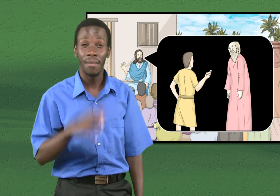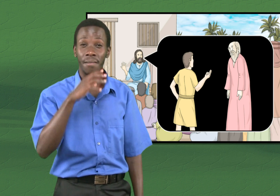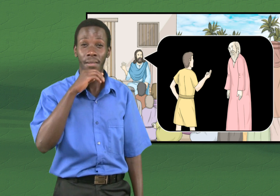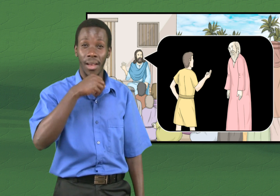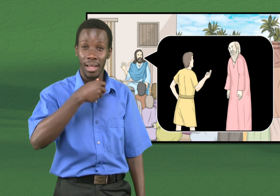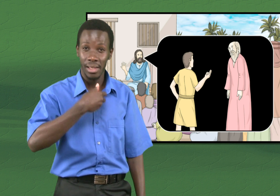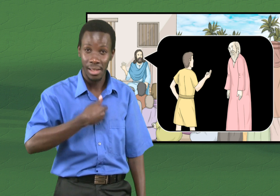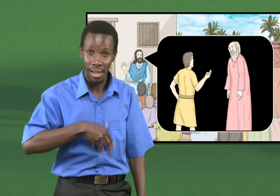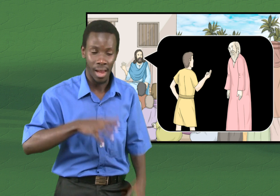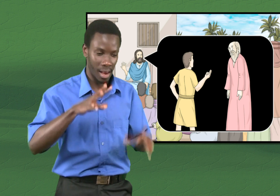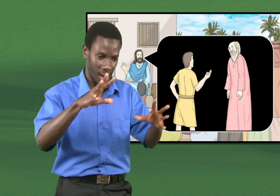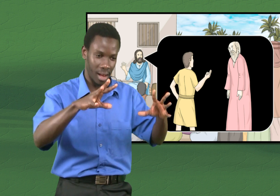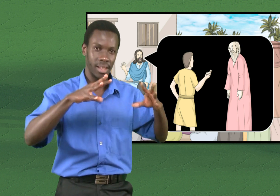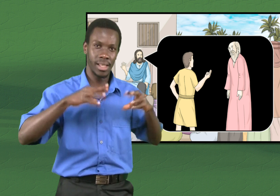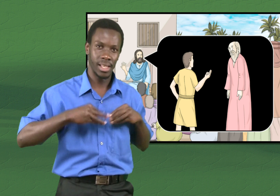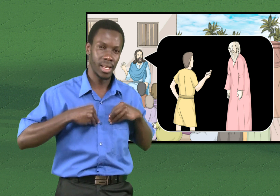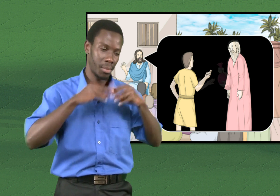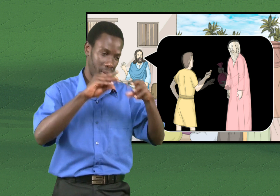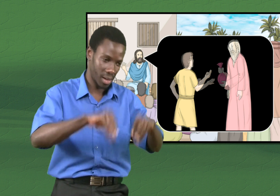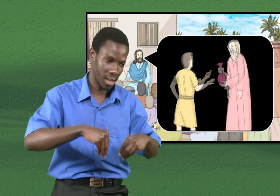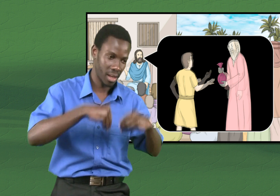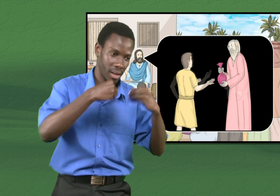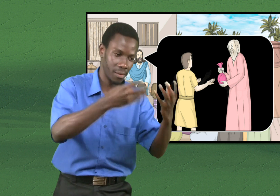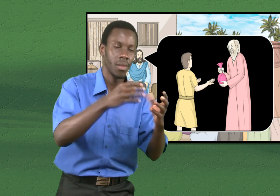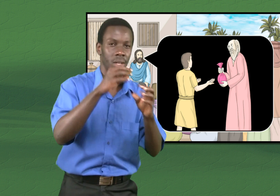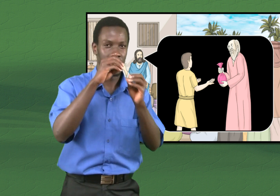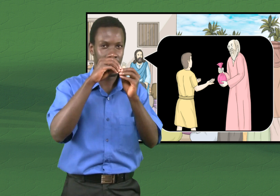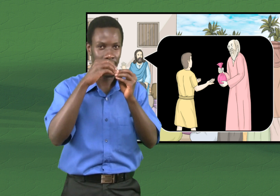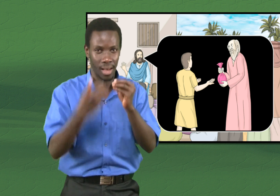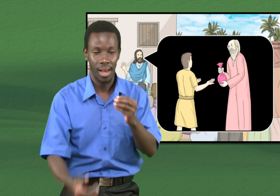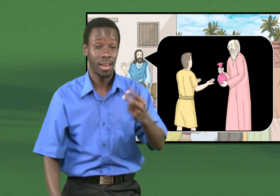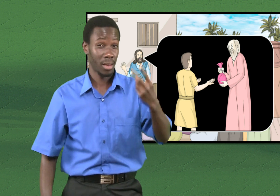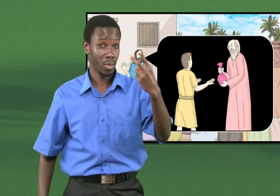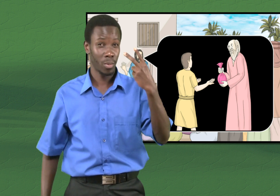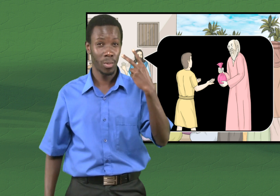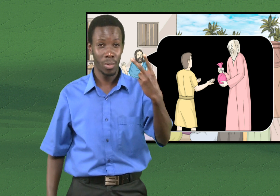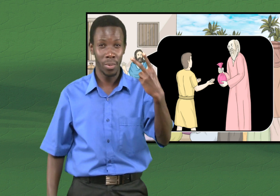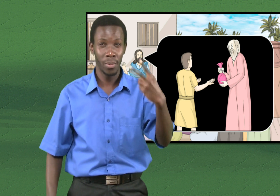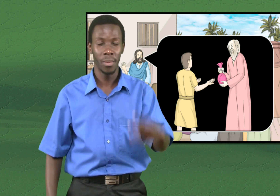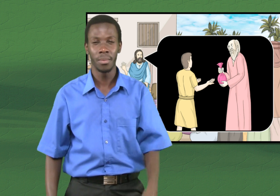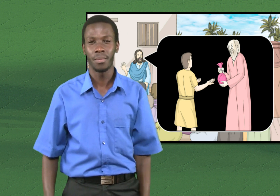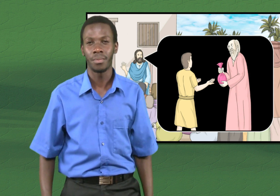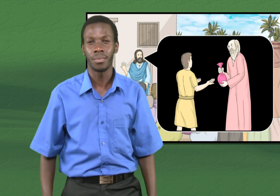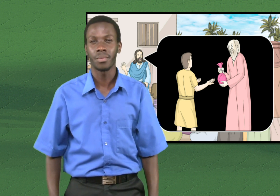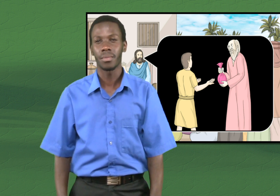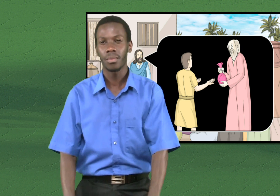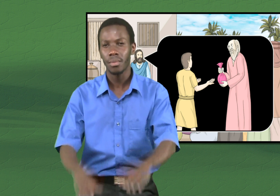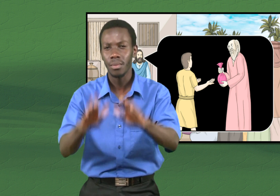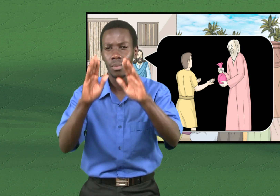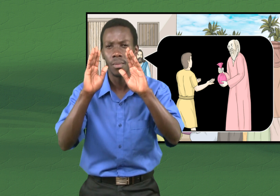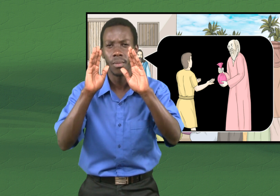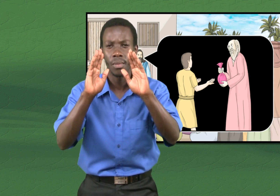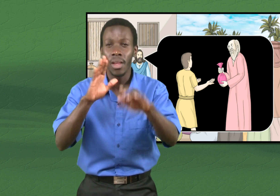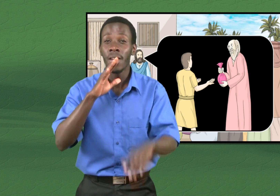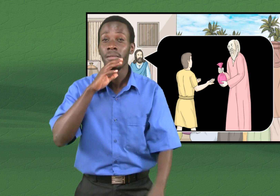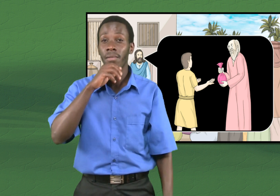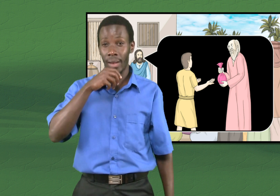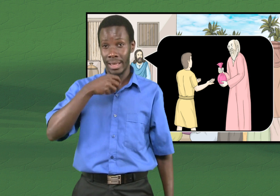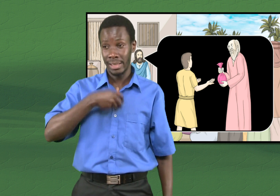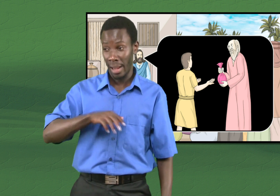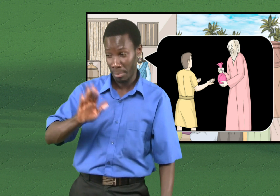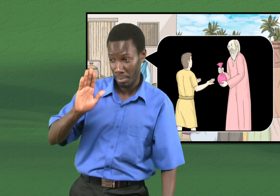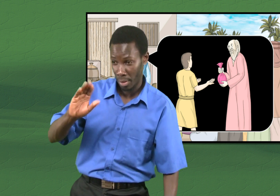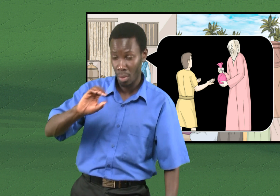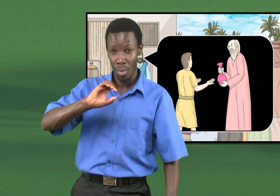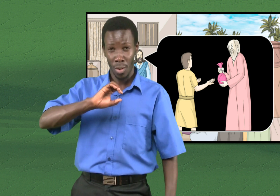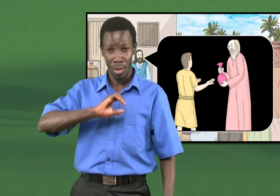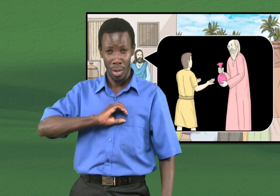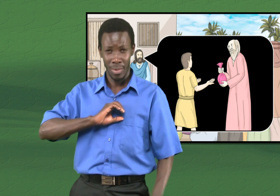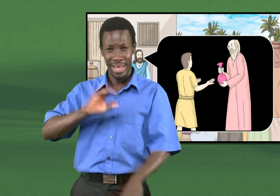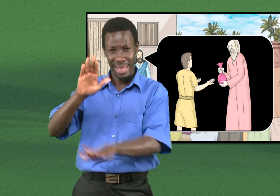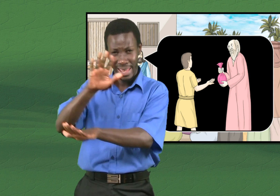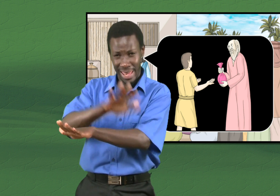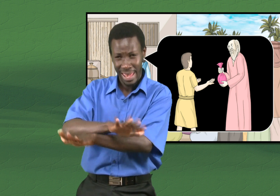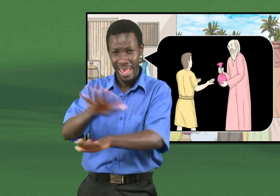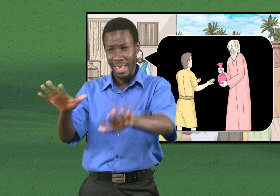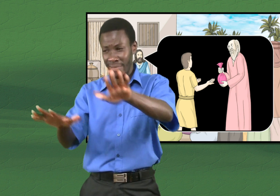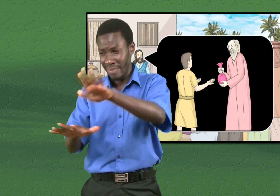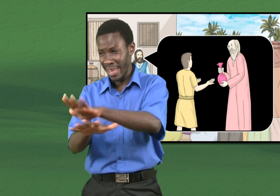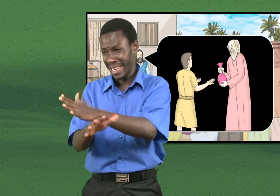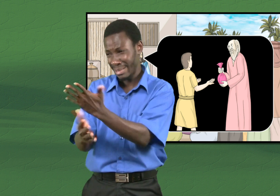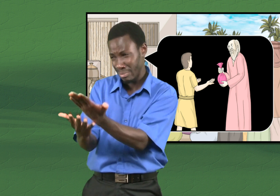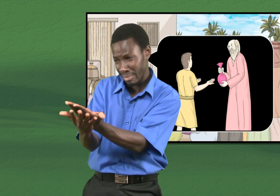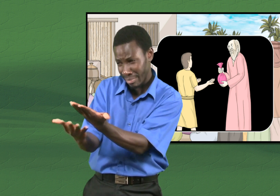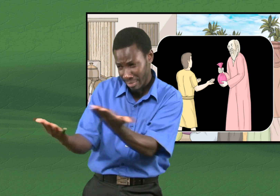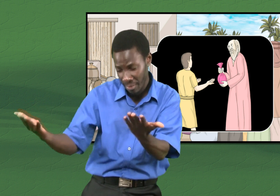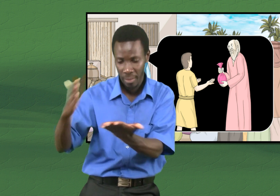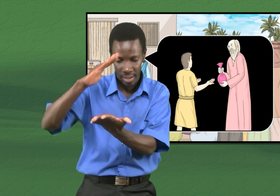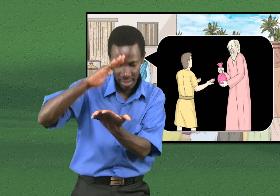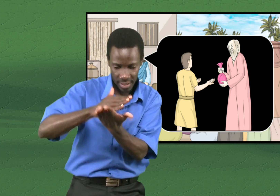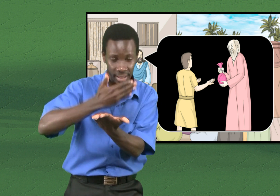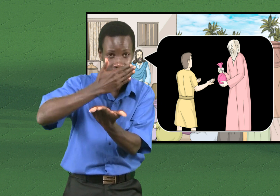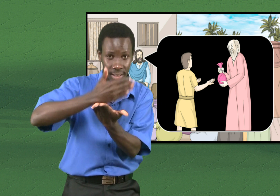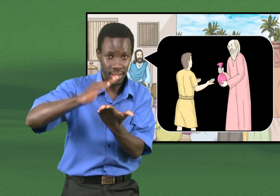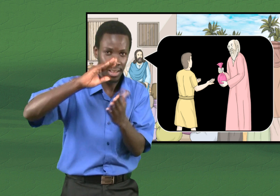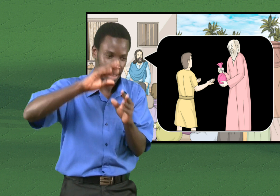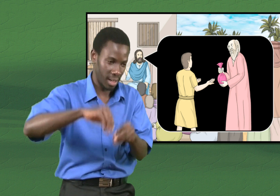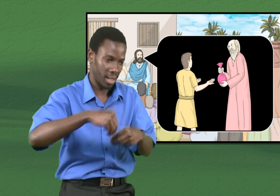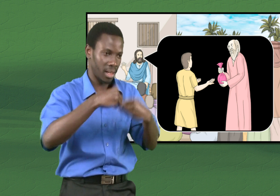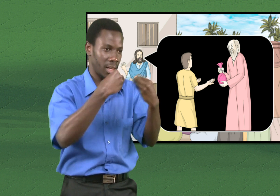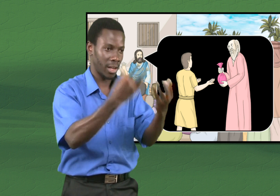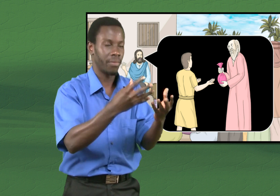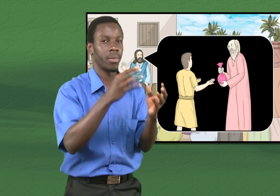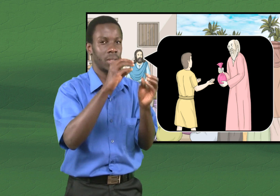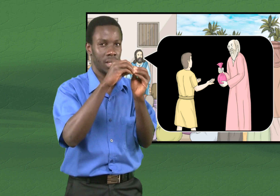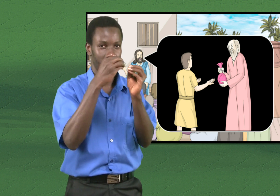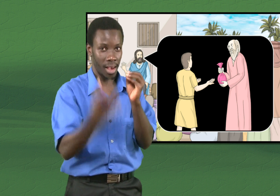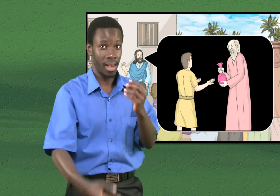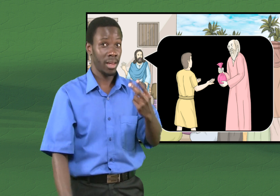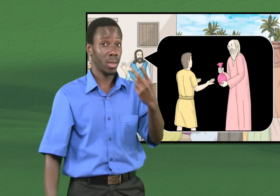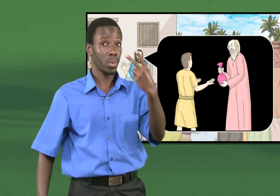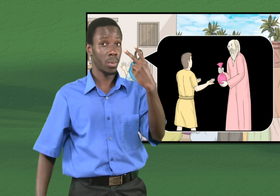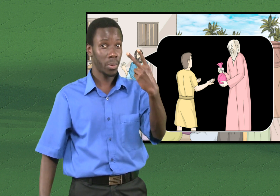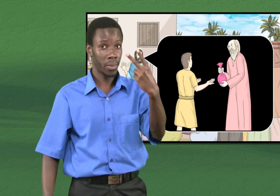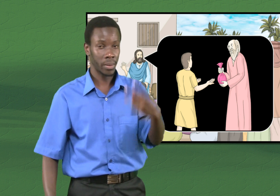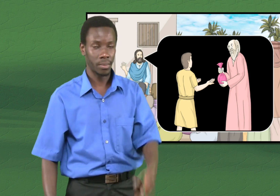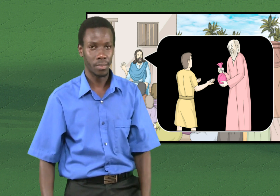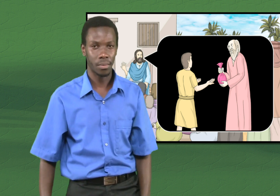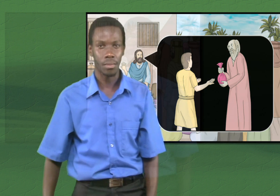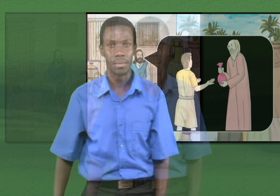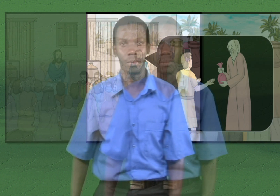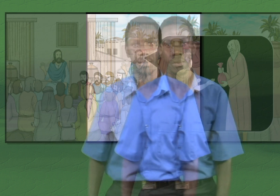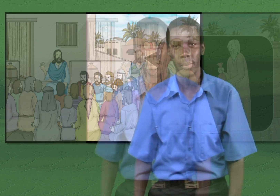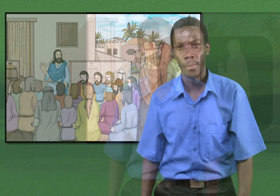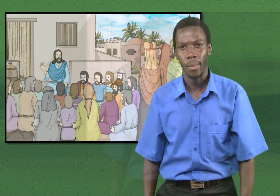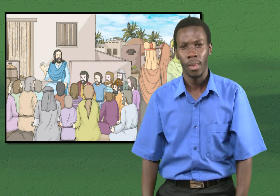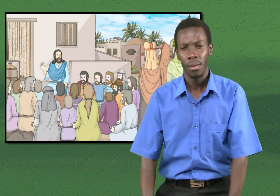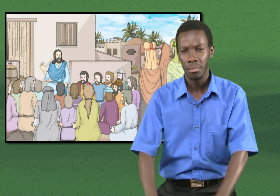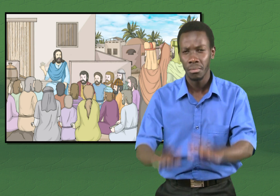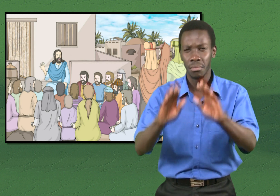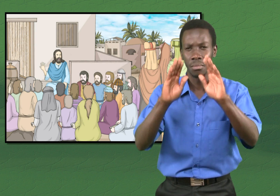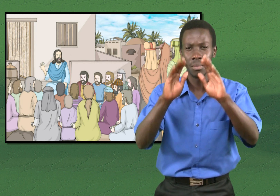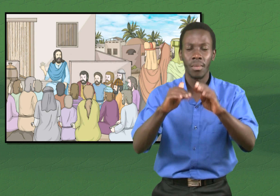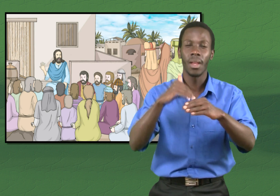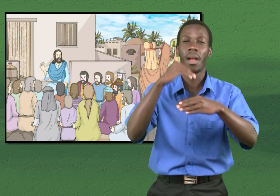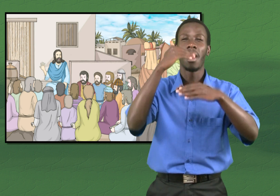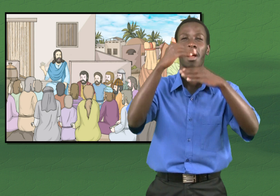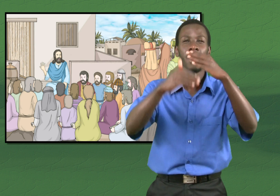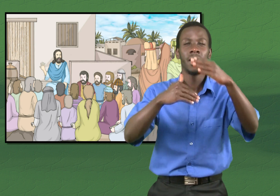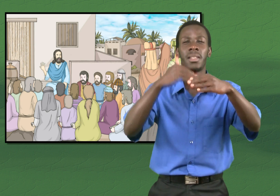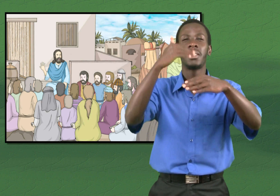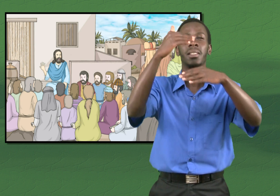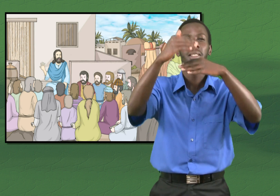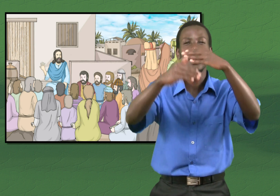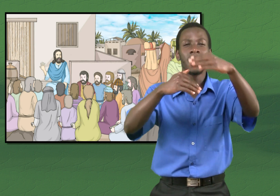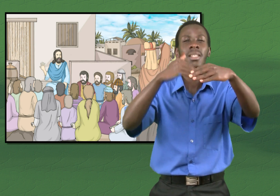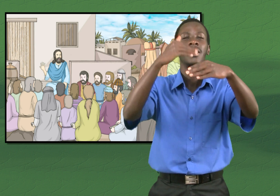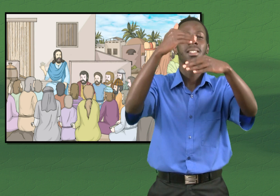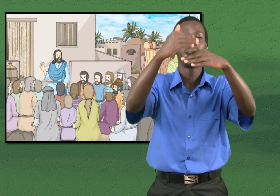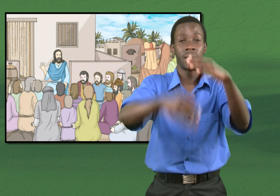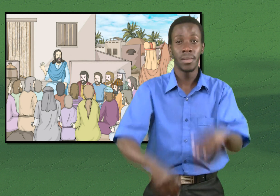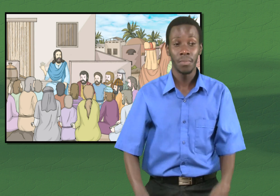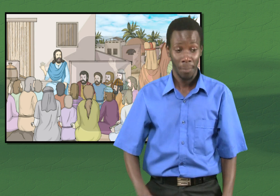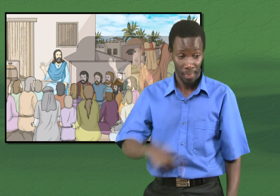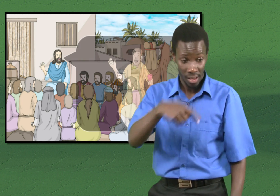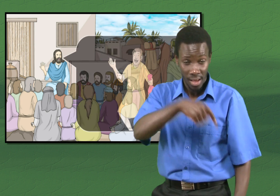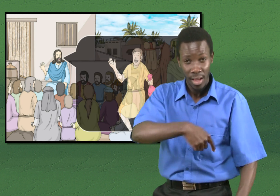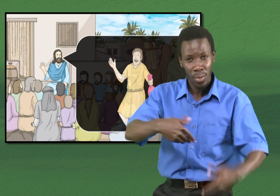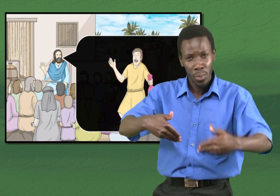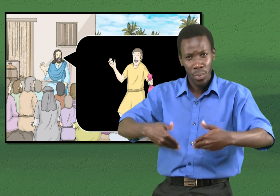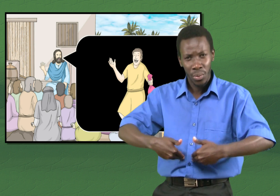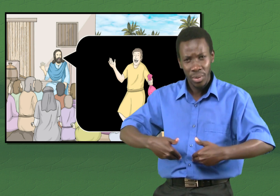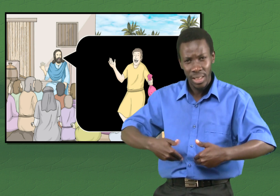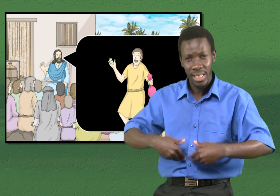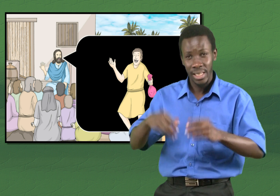So he divided his property between them.